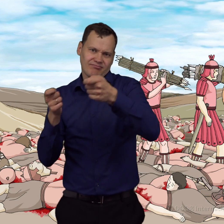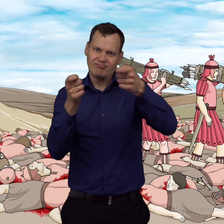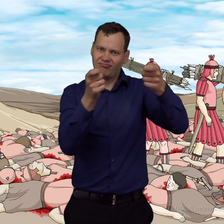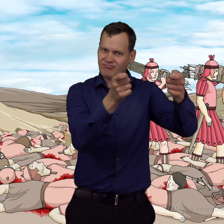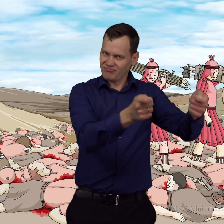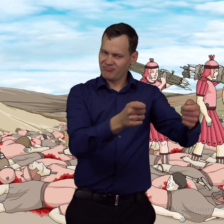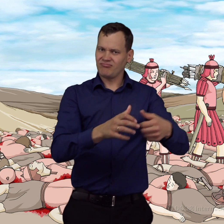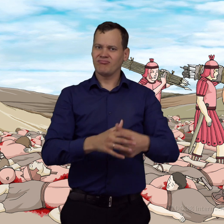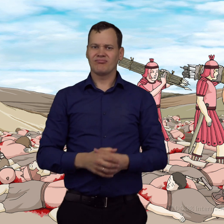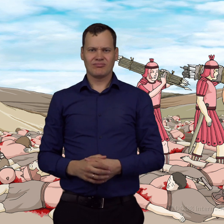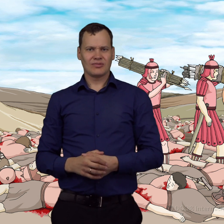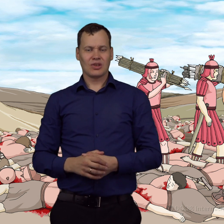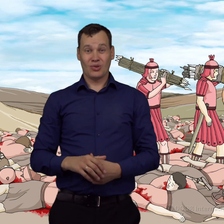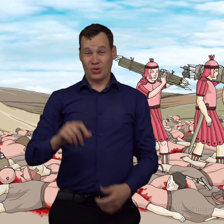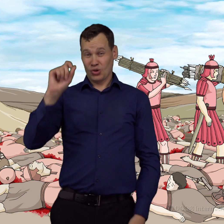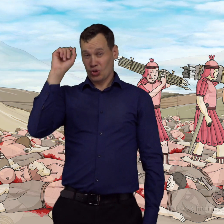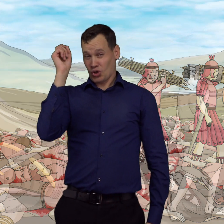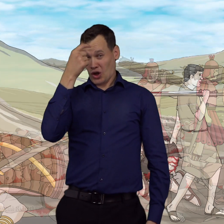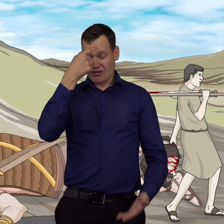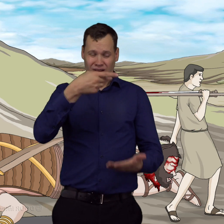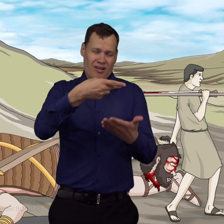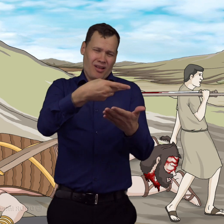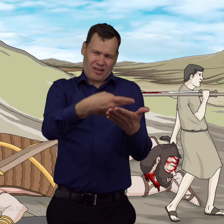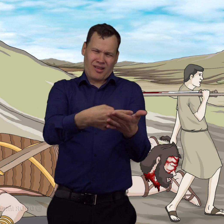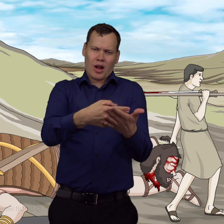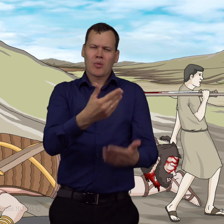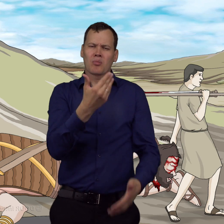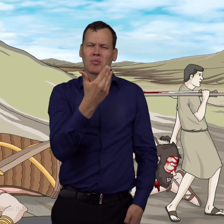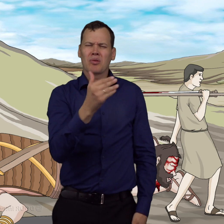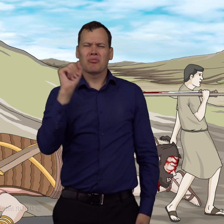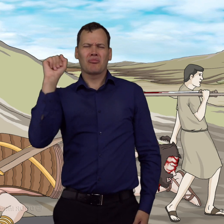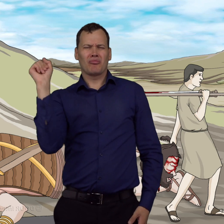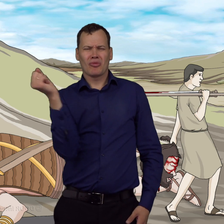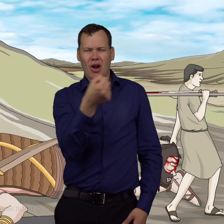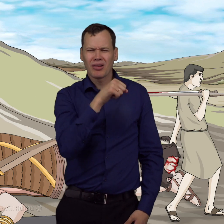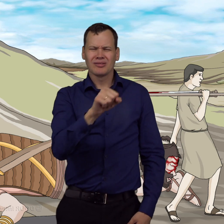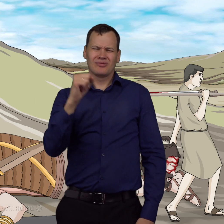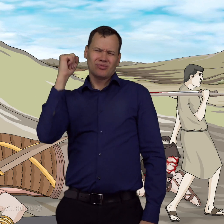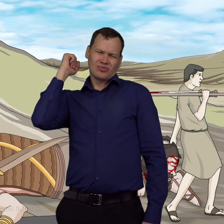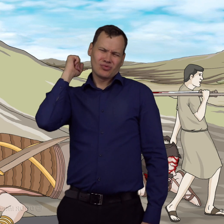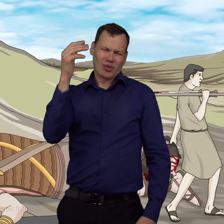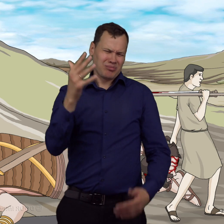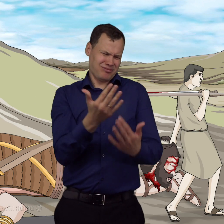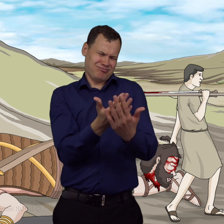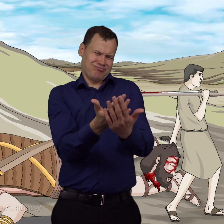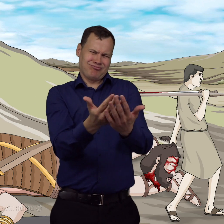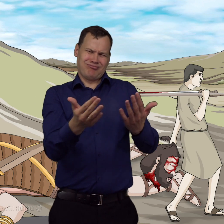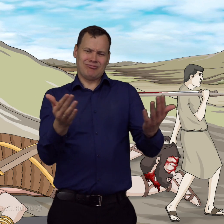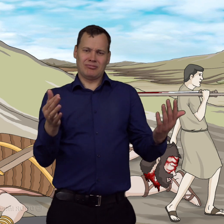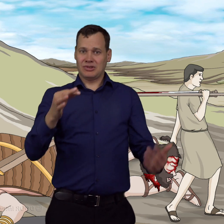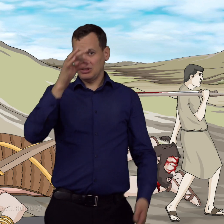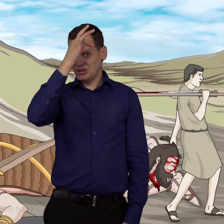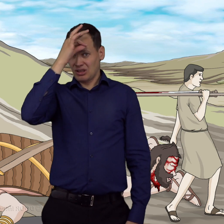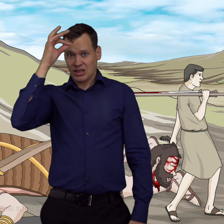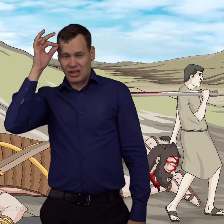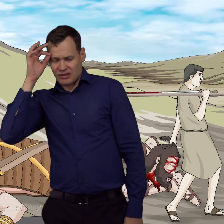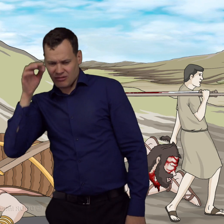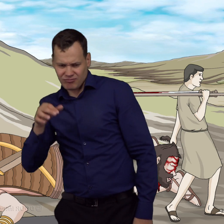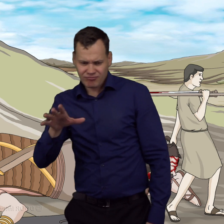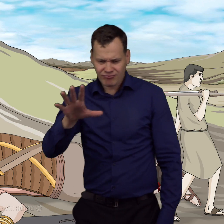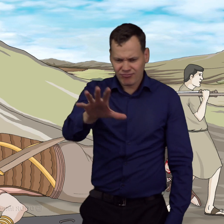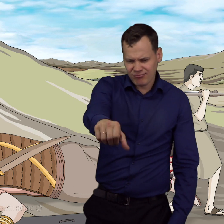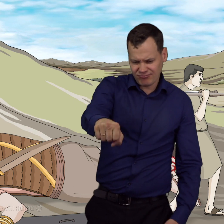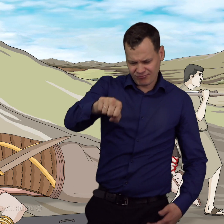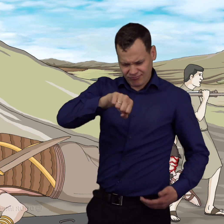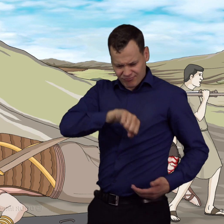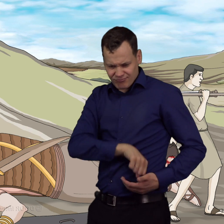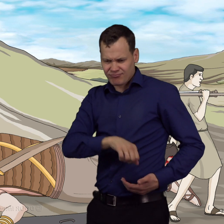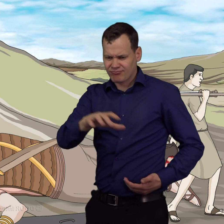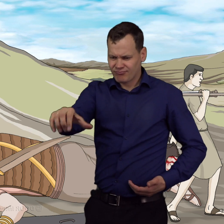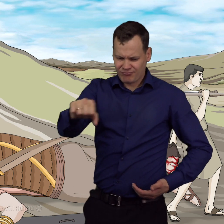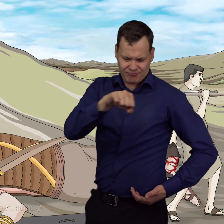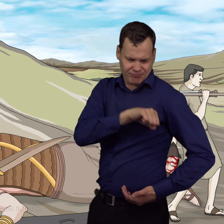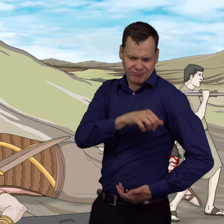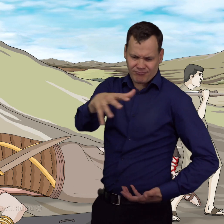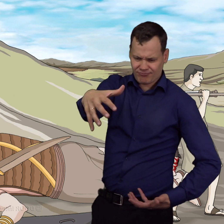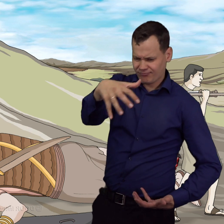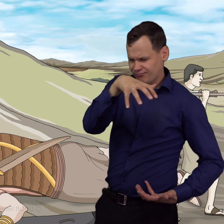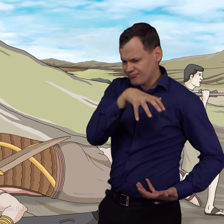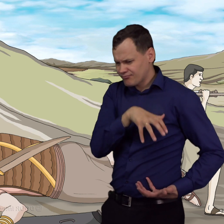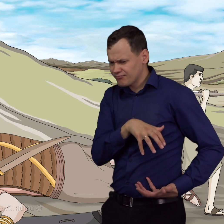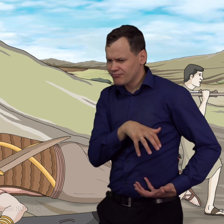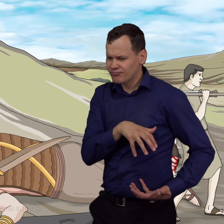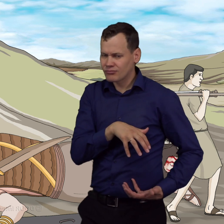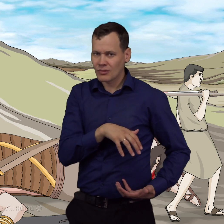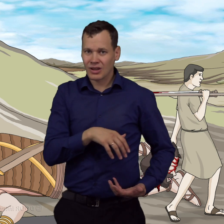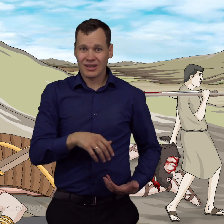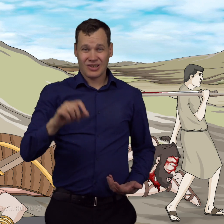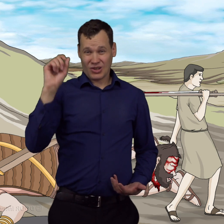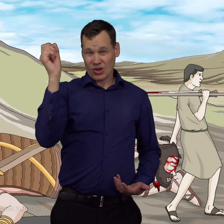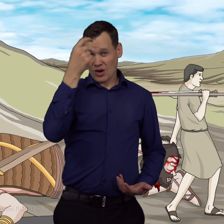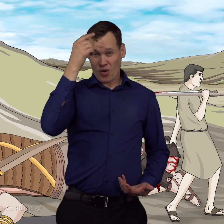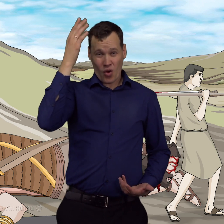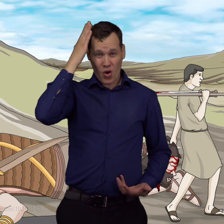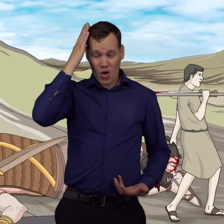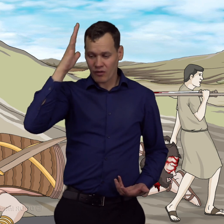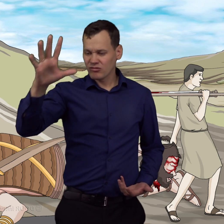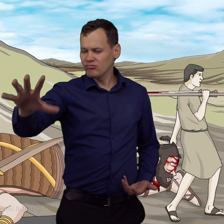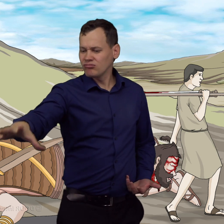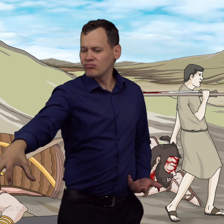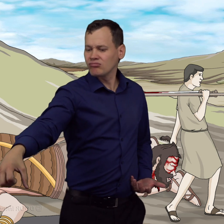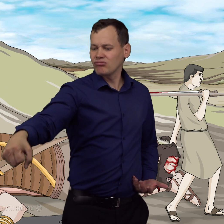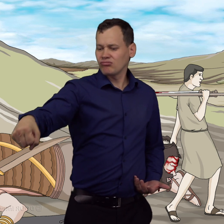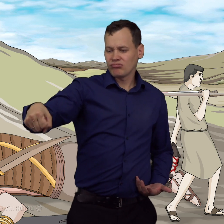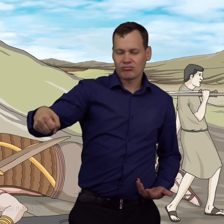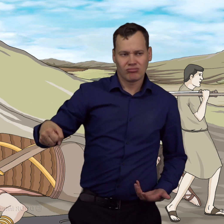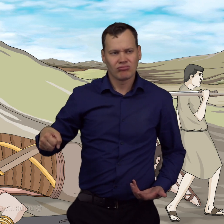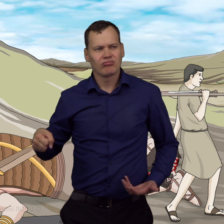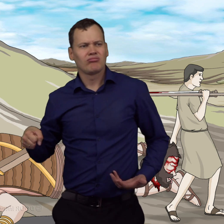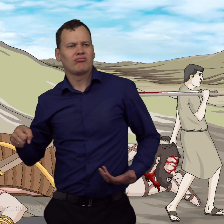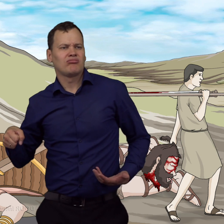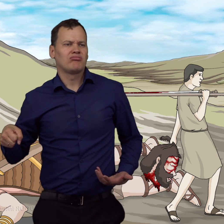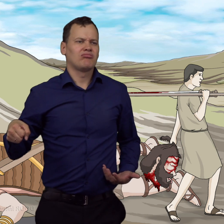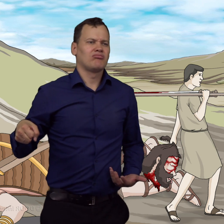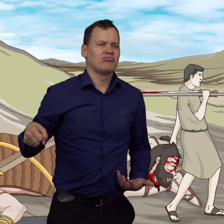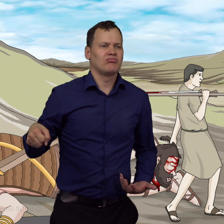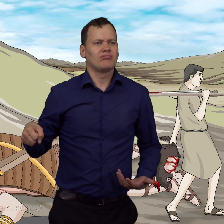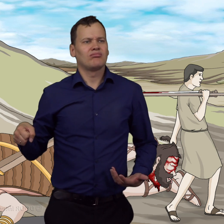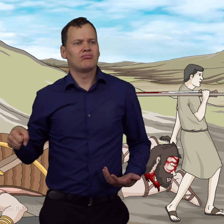David took the head of the Philistine and brought it to Jerusalem, and he put Goliath’s weapons in his own tent.